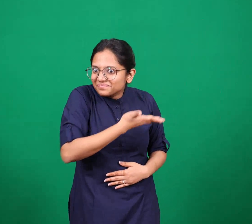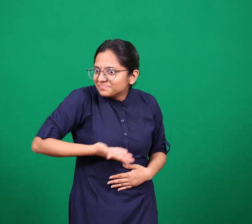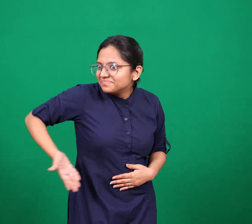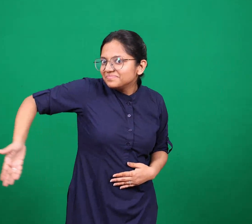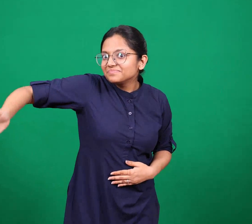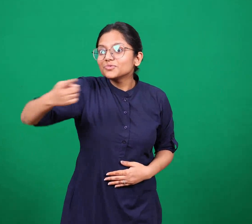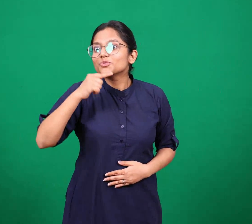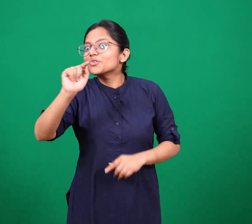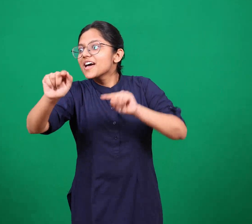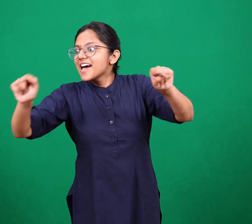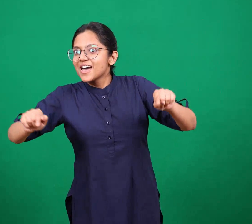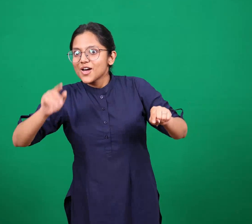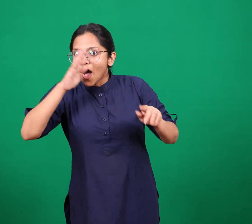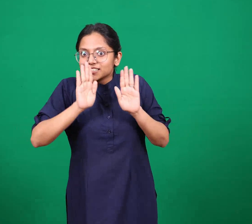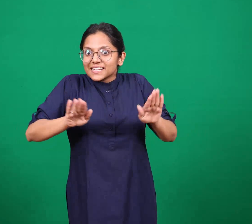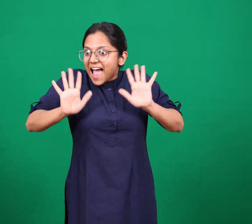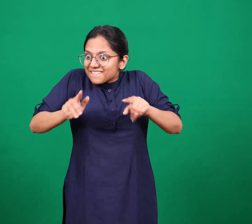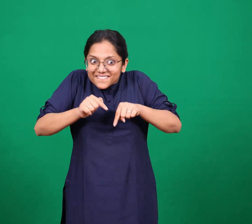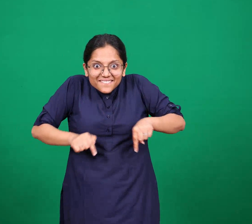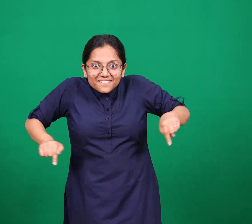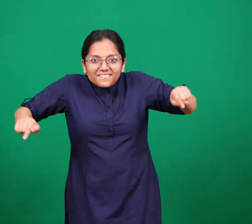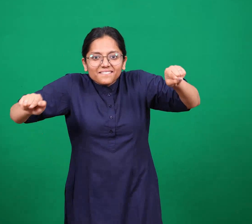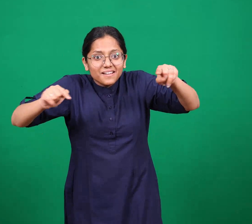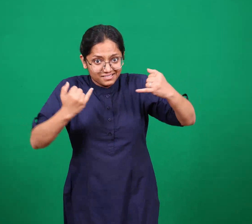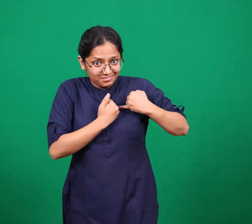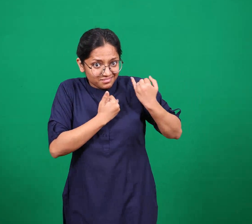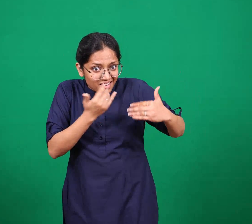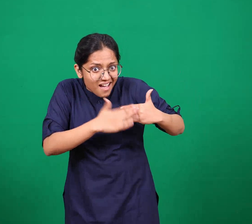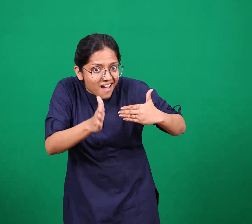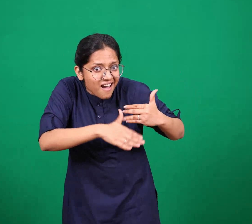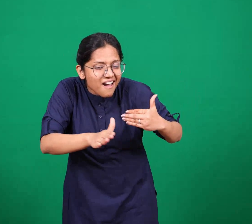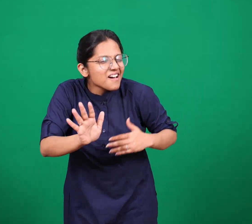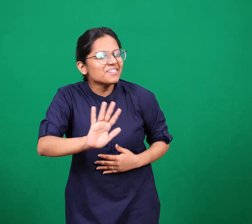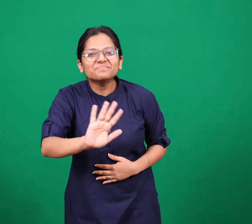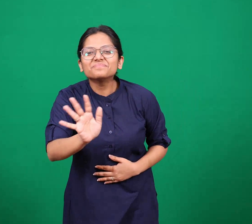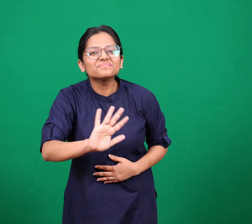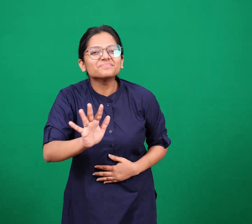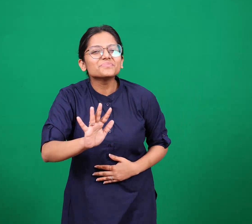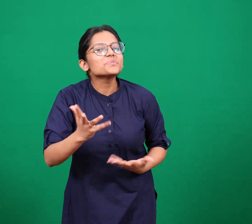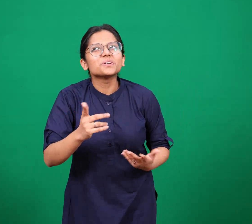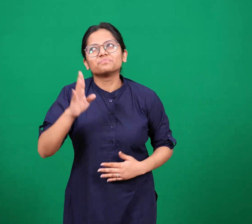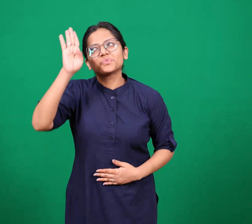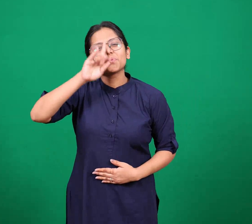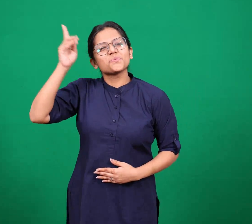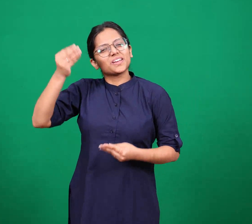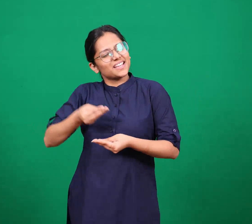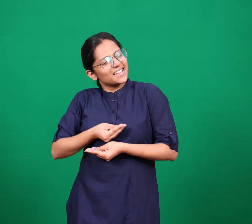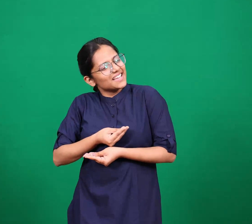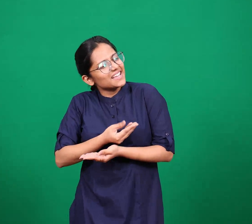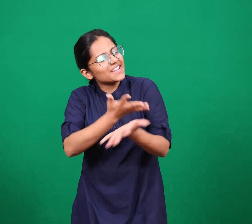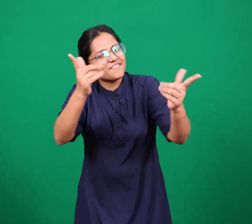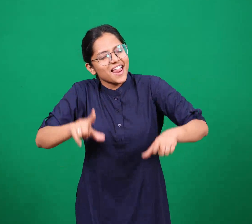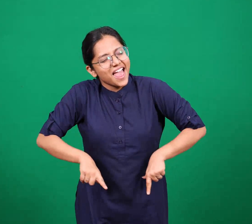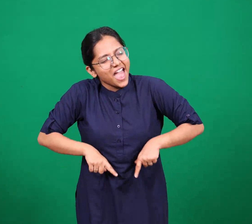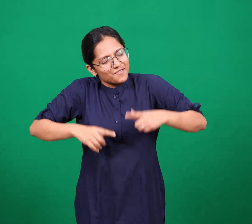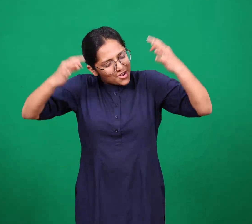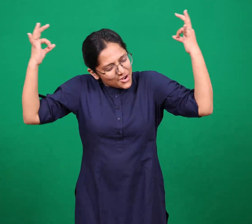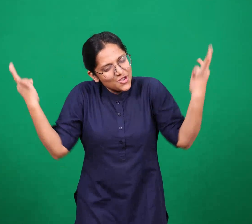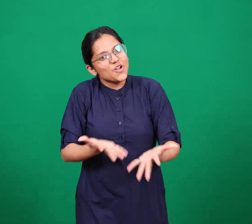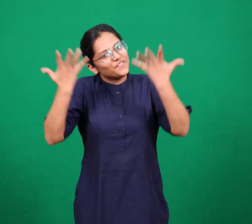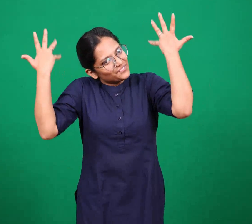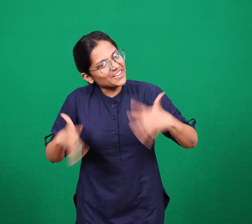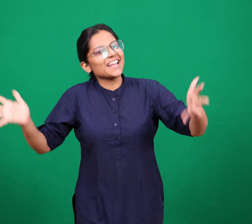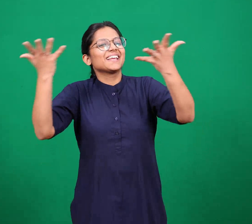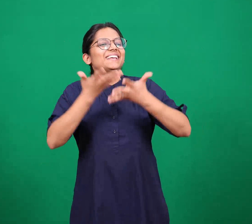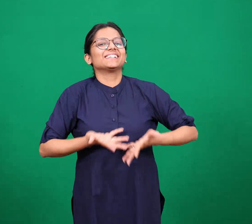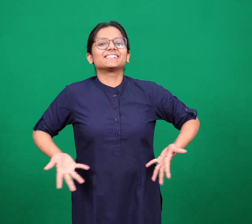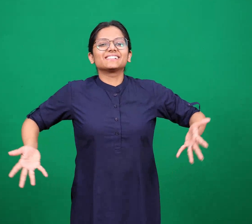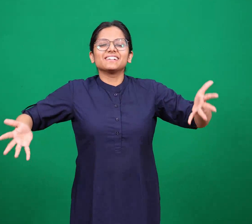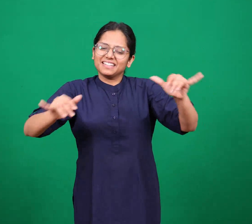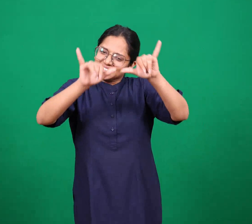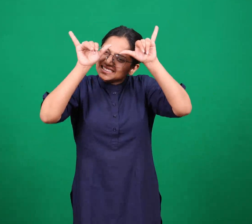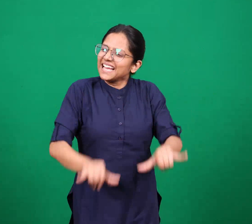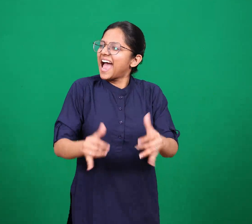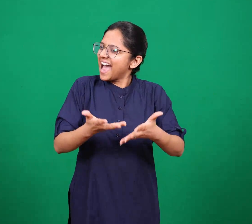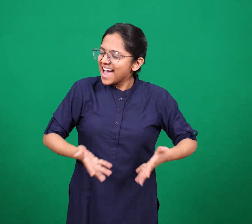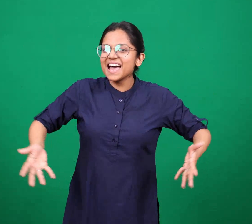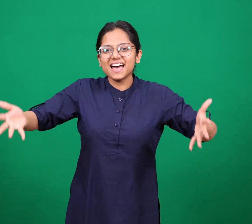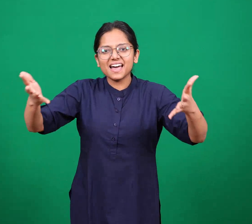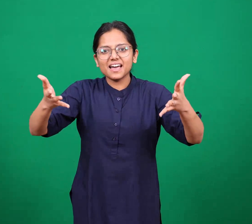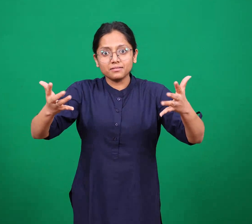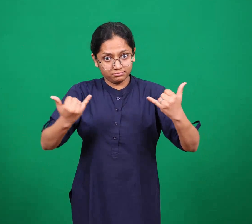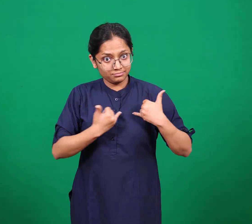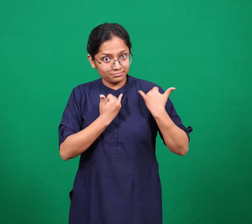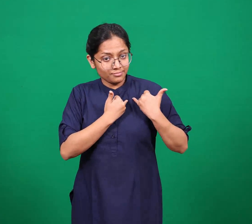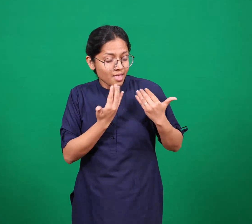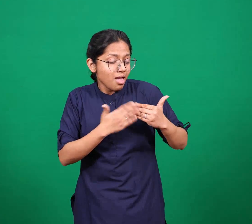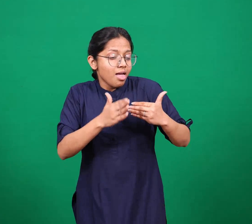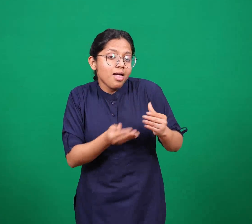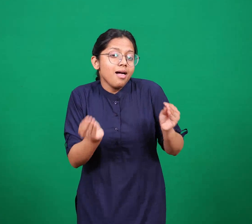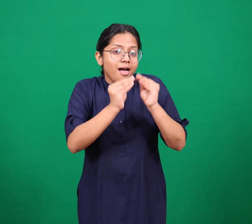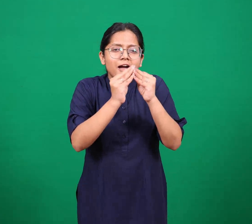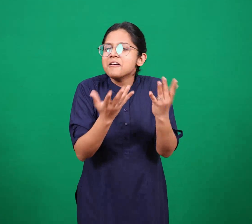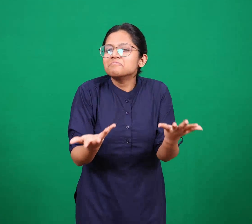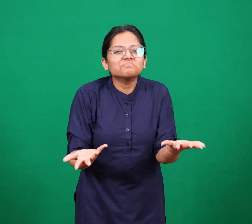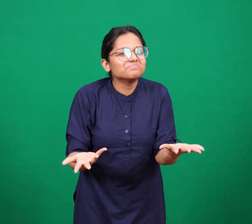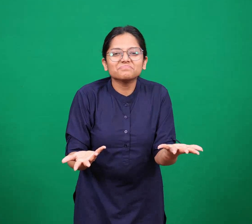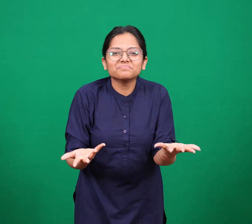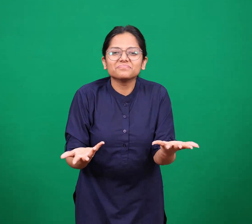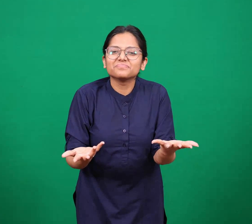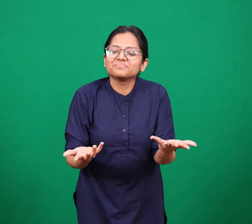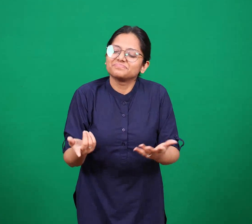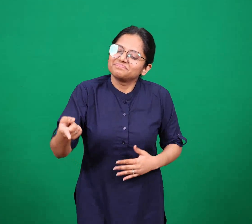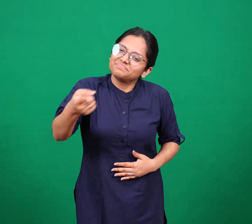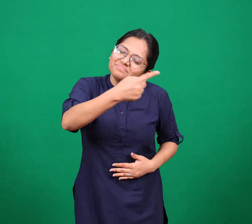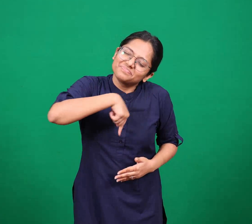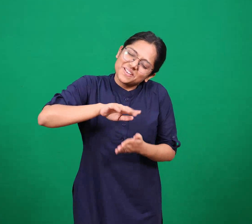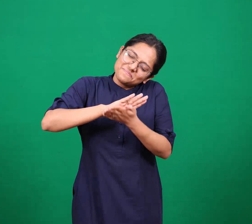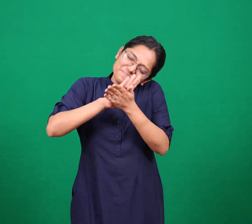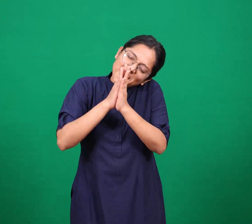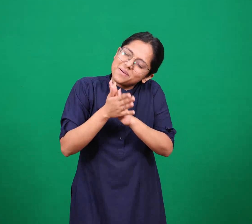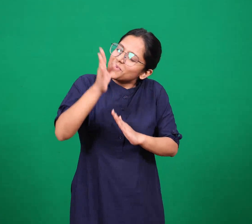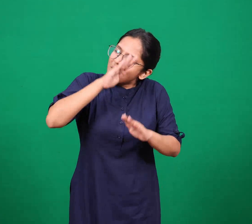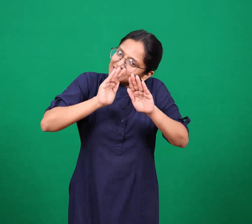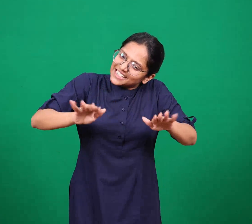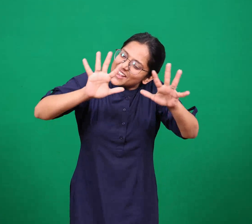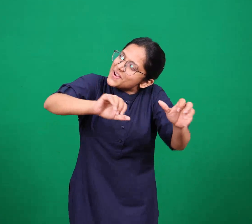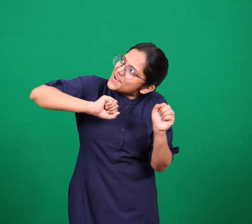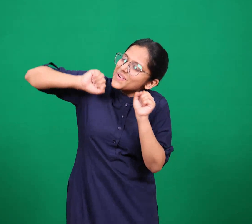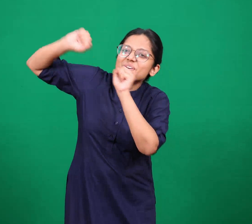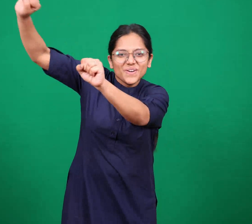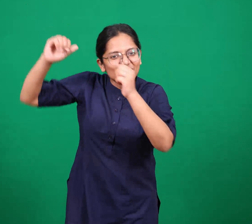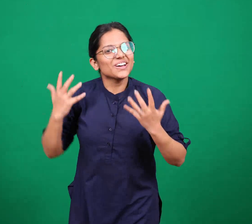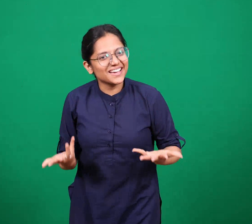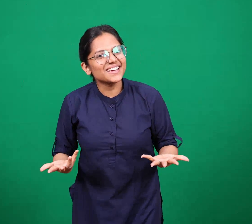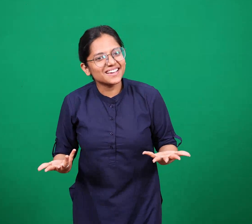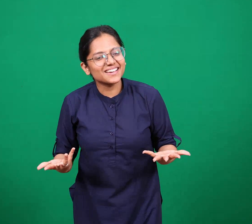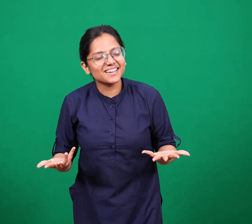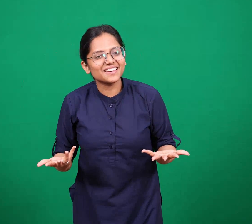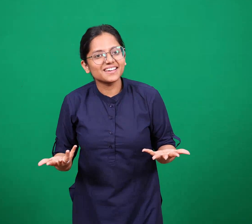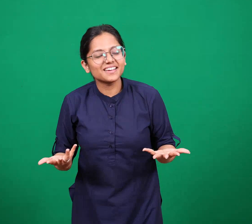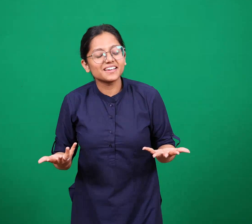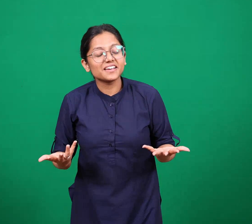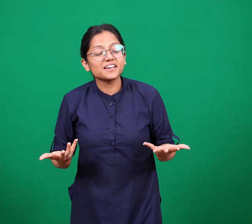he cannot go on sinning, because he has been born of God.